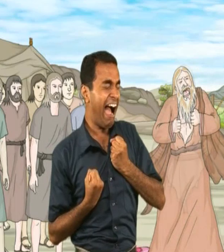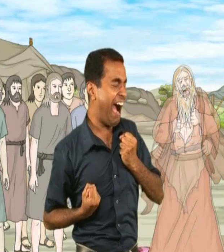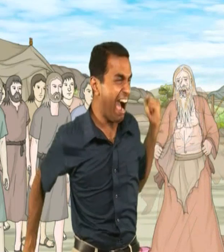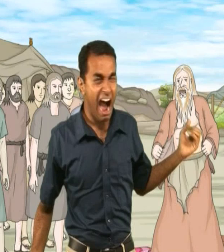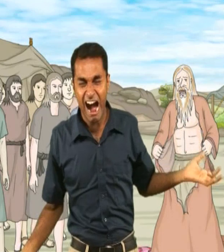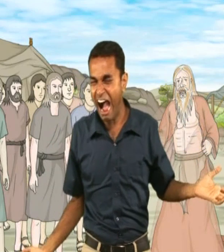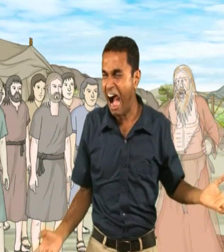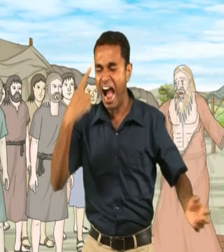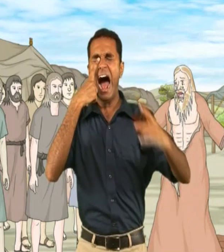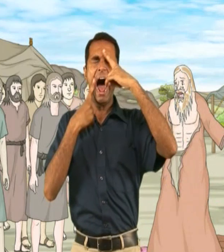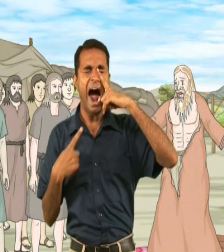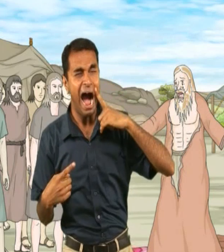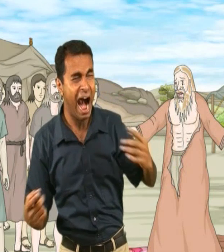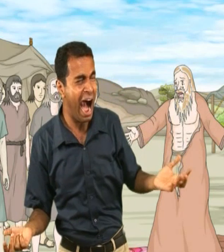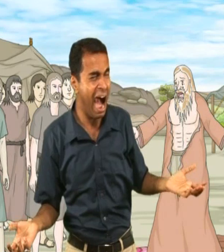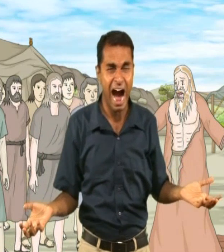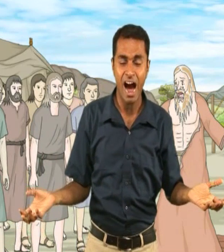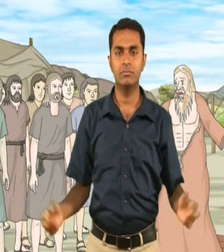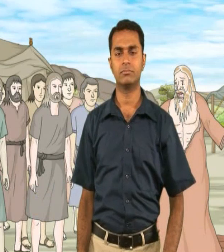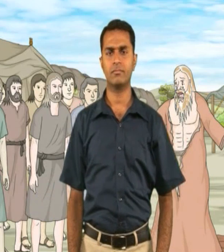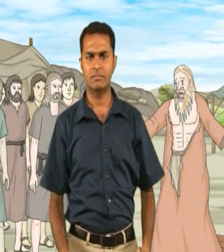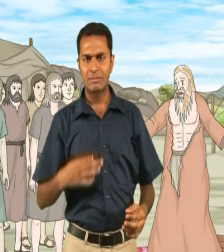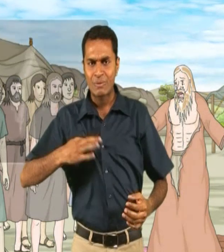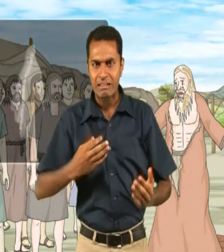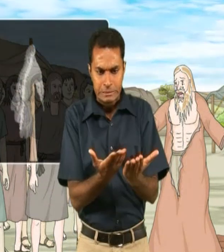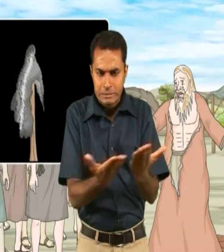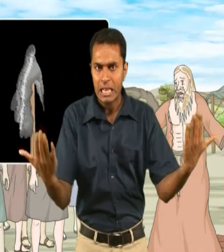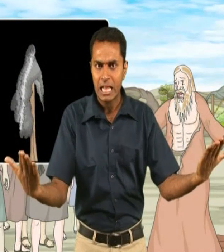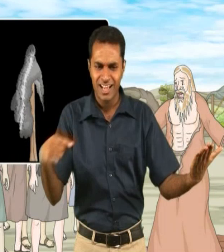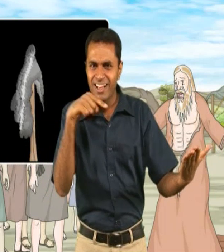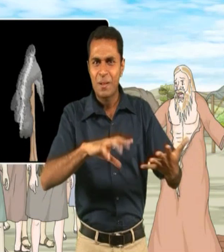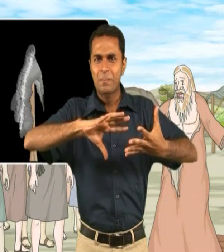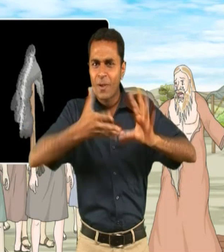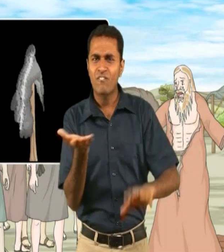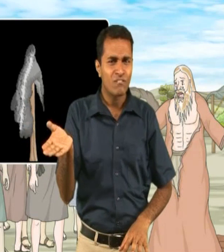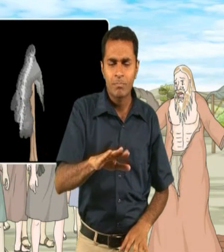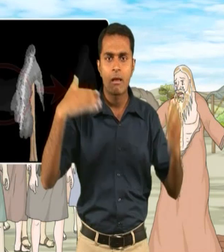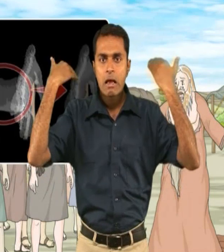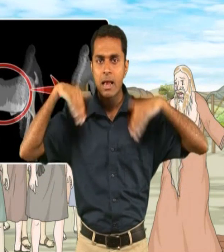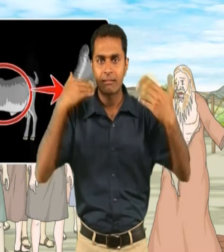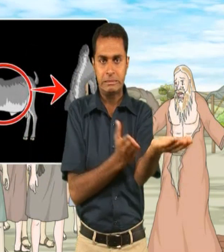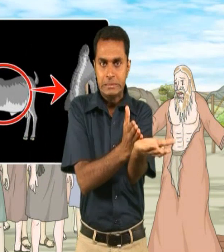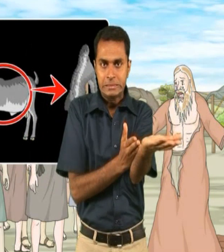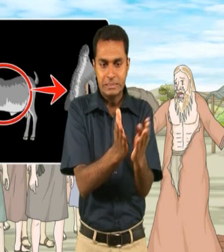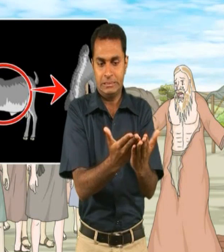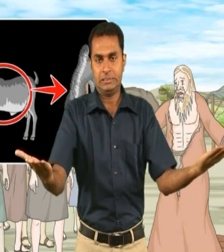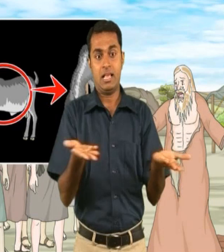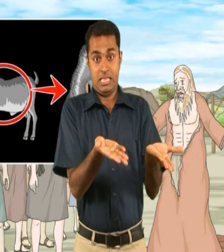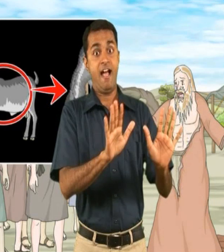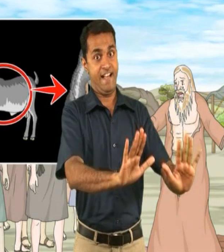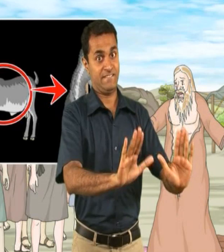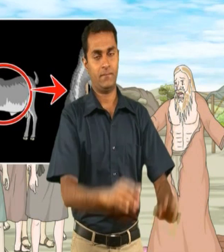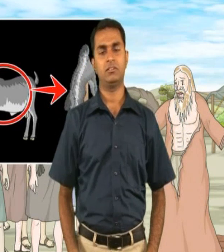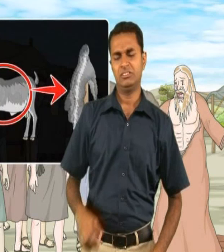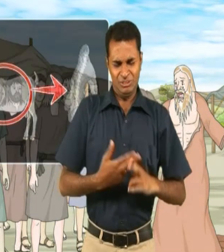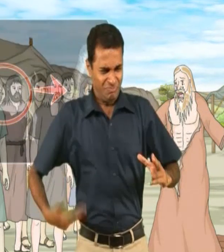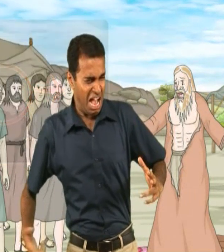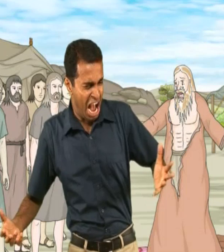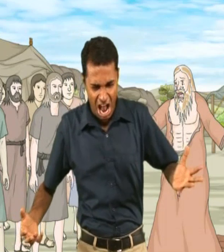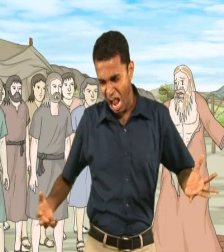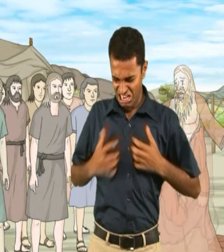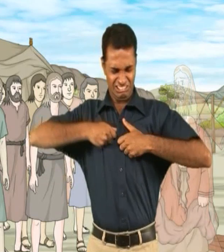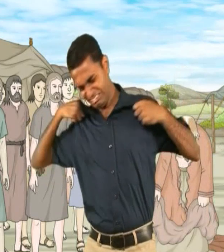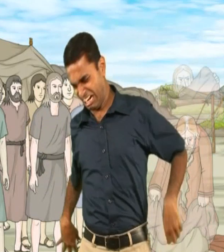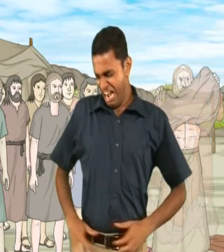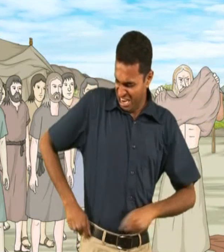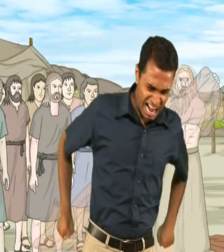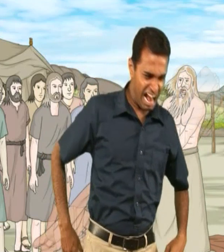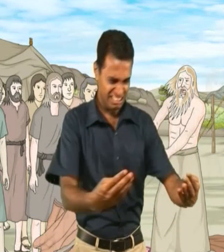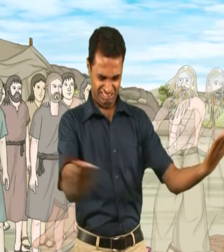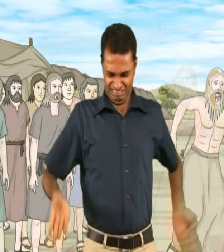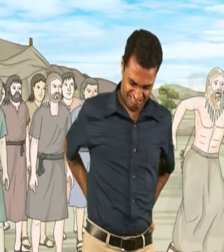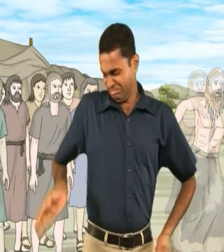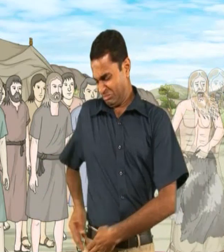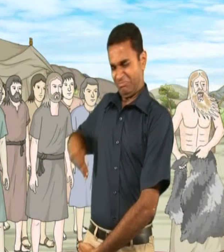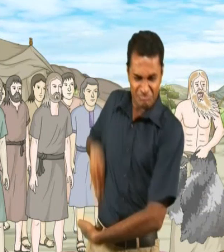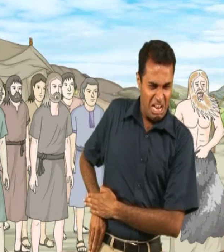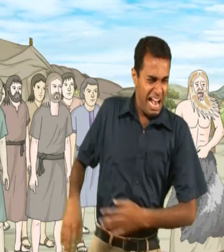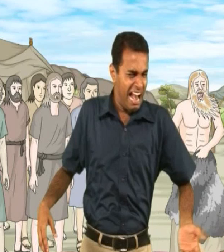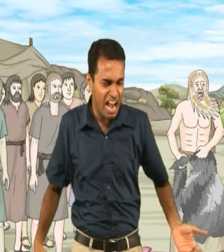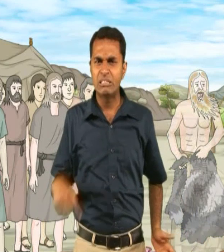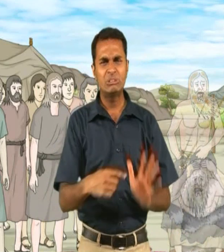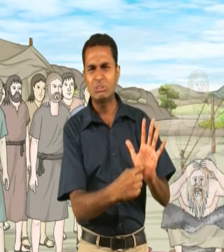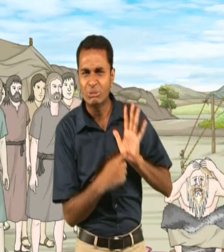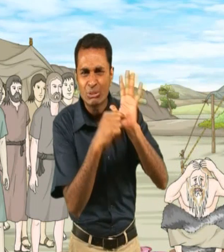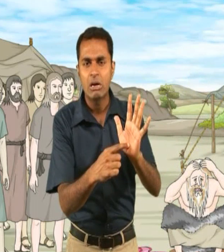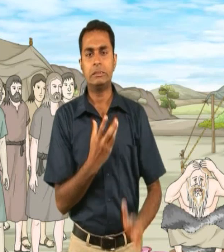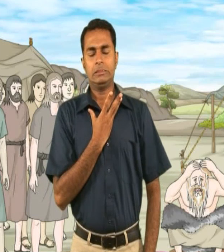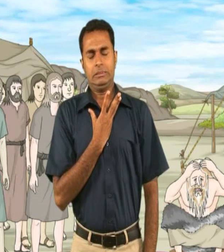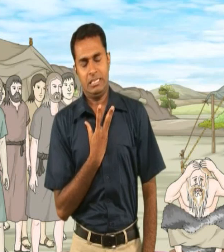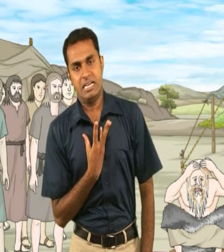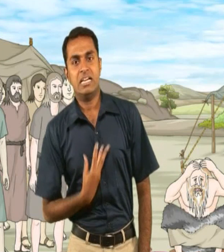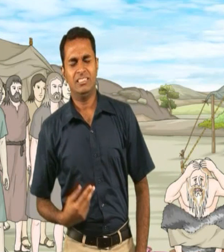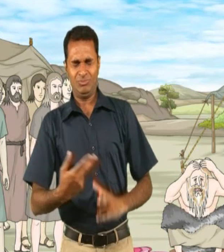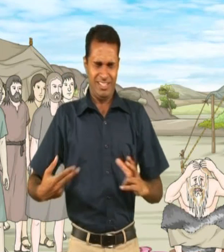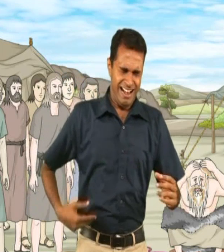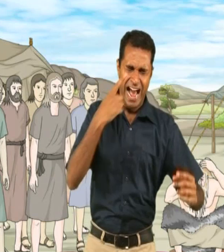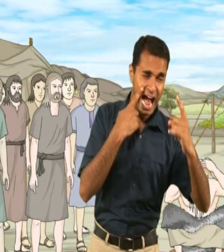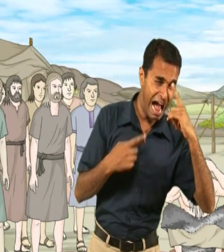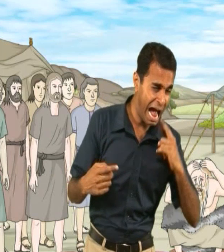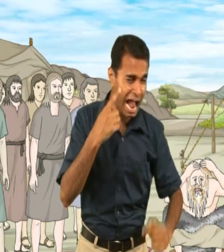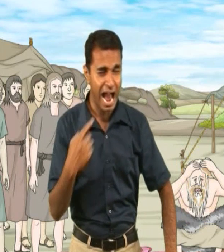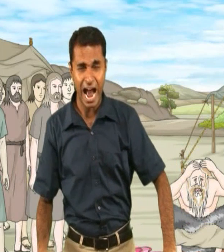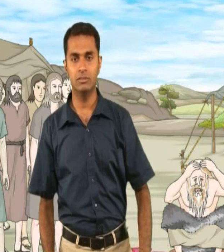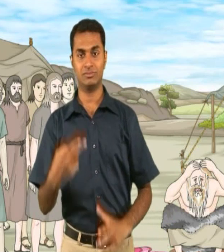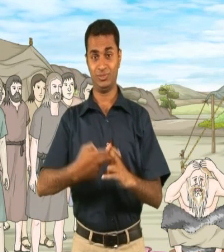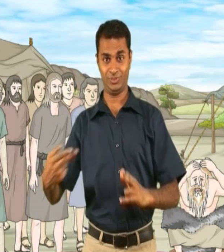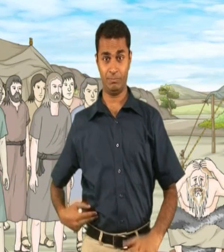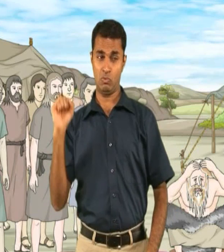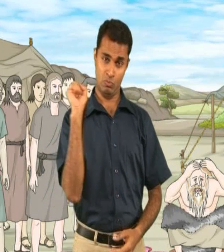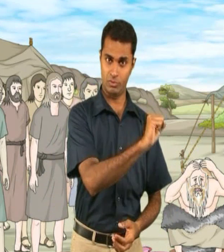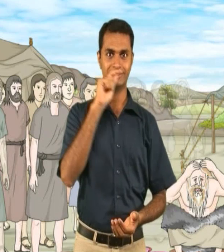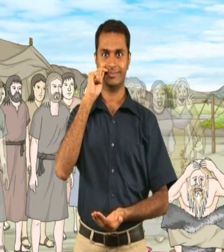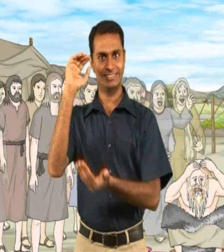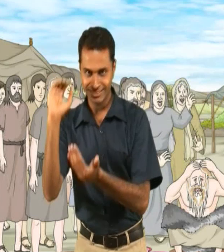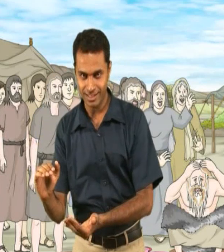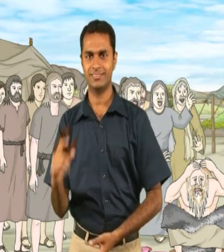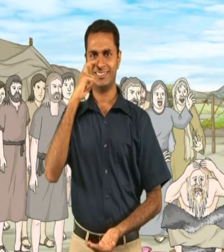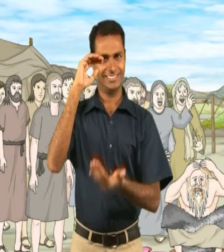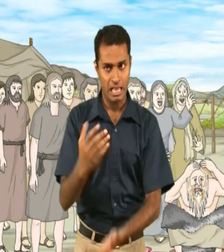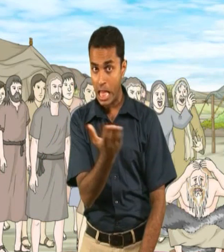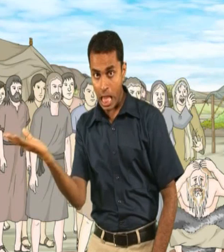Then Jacob tore his clothes, put sackcloth around his waist, and mourned for his son many days.